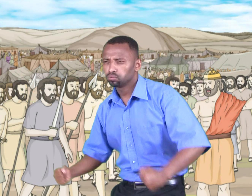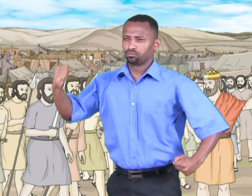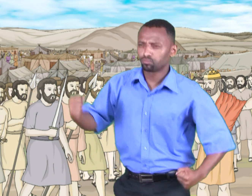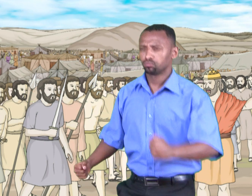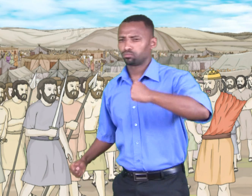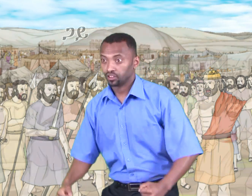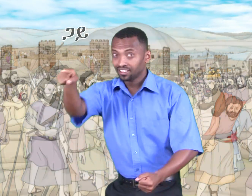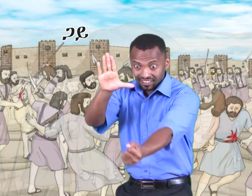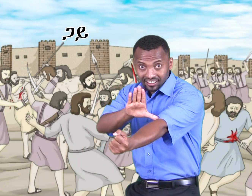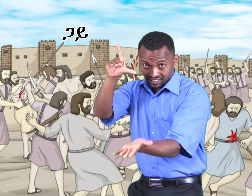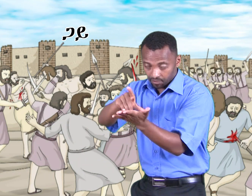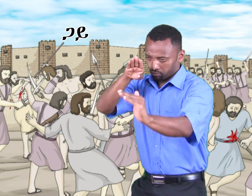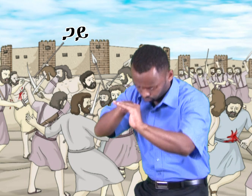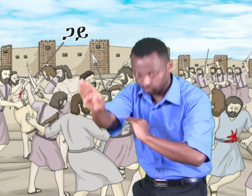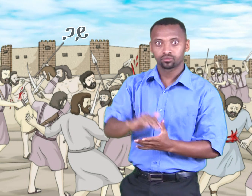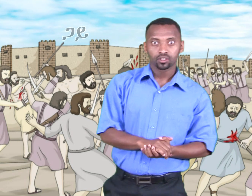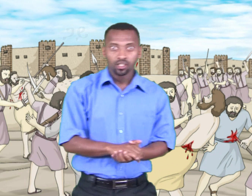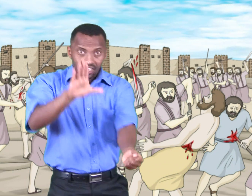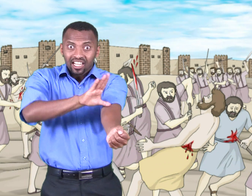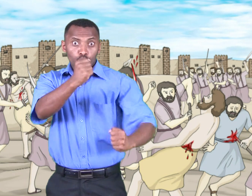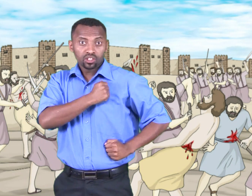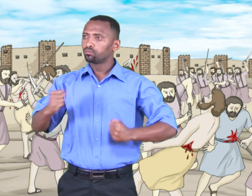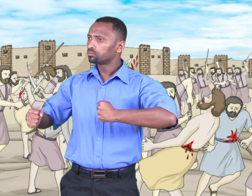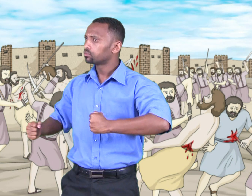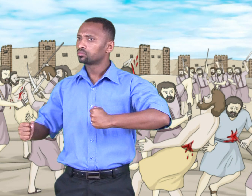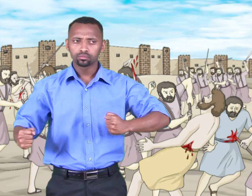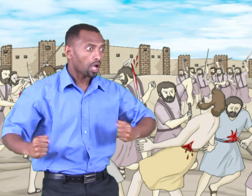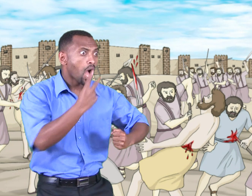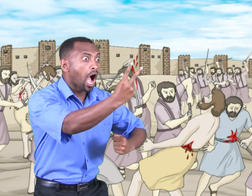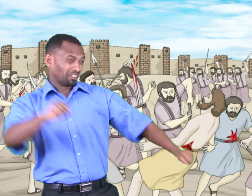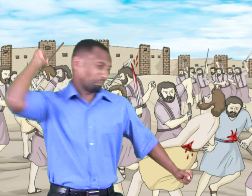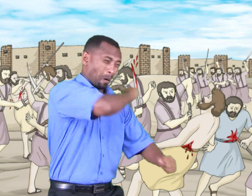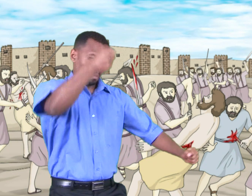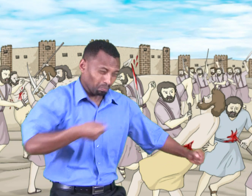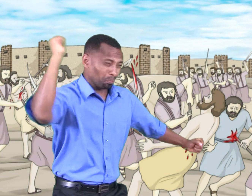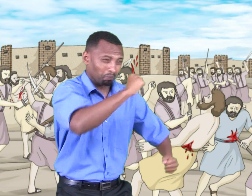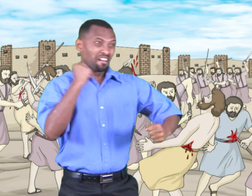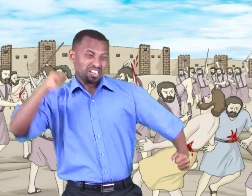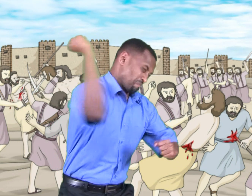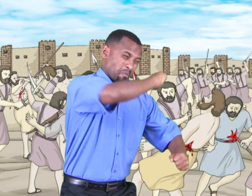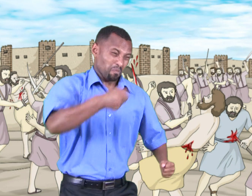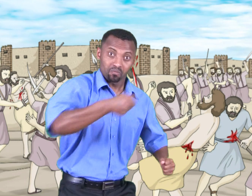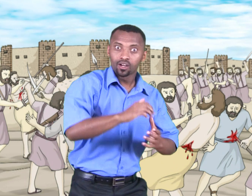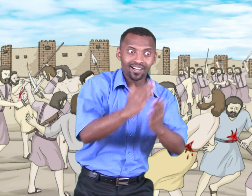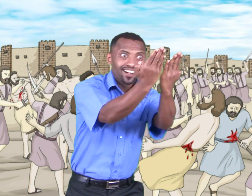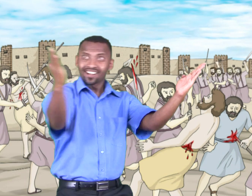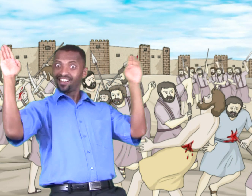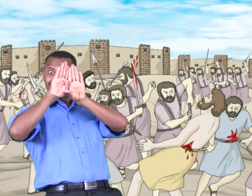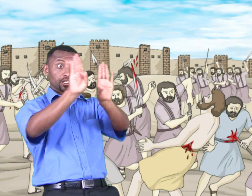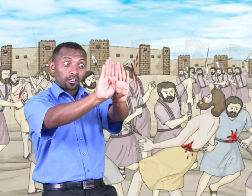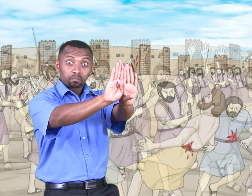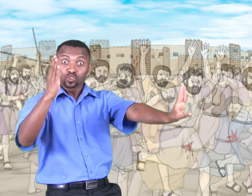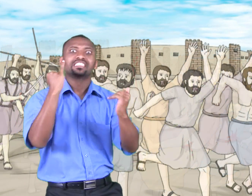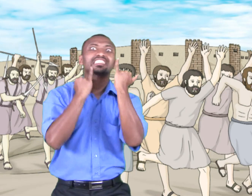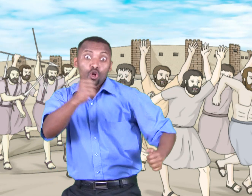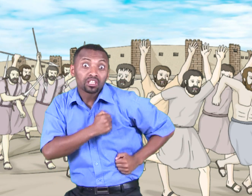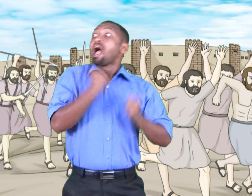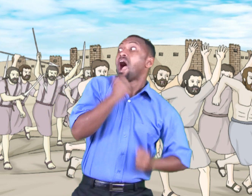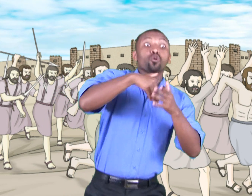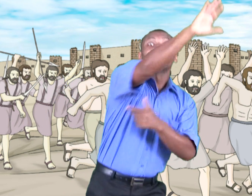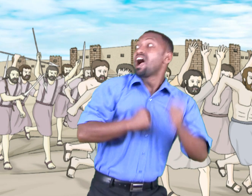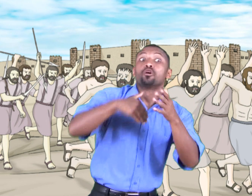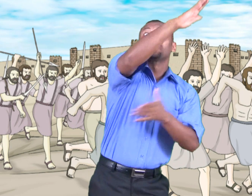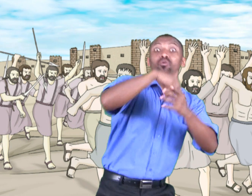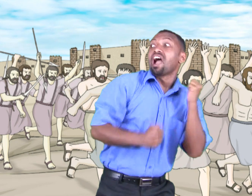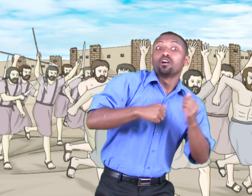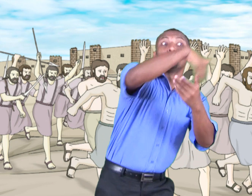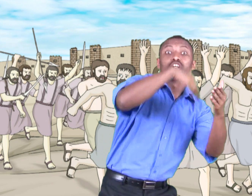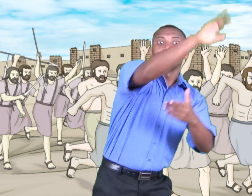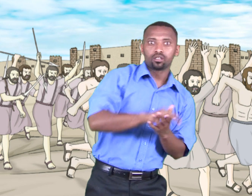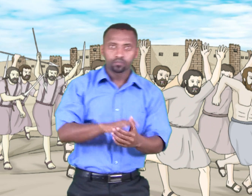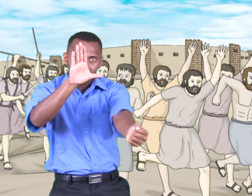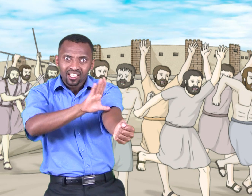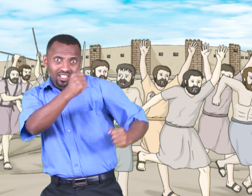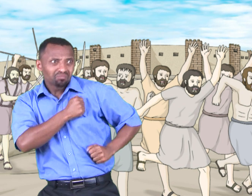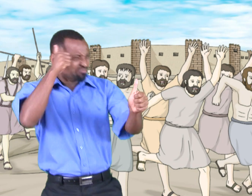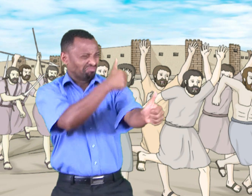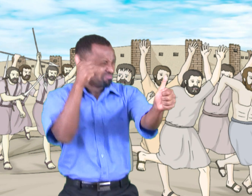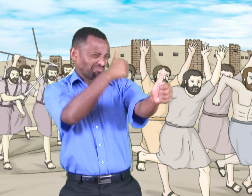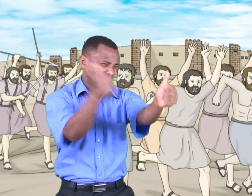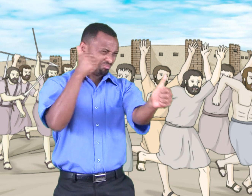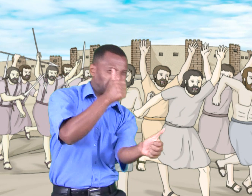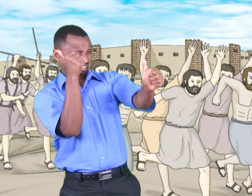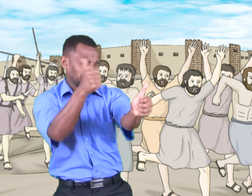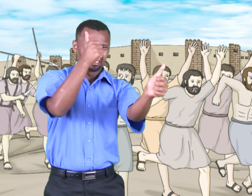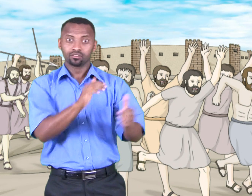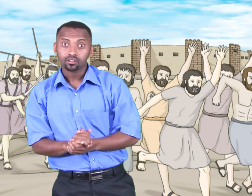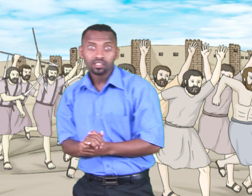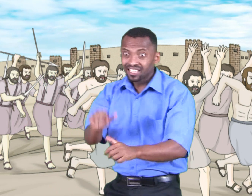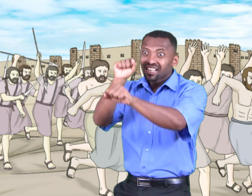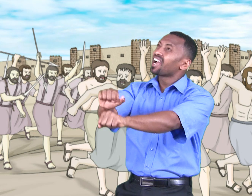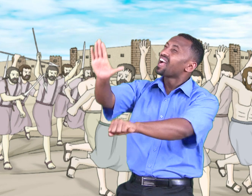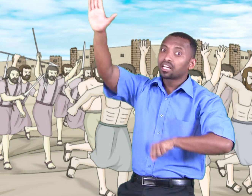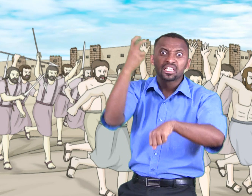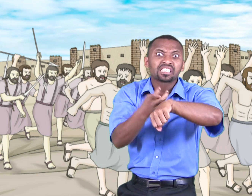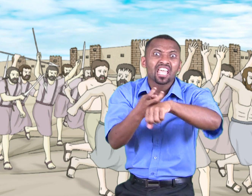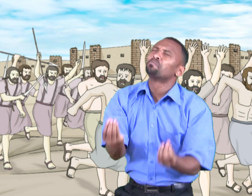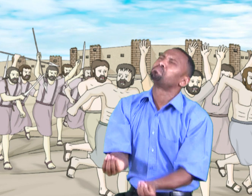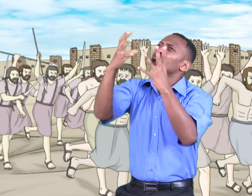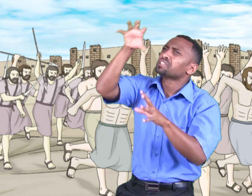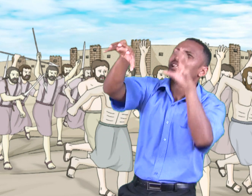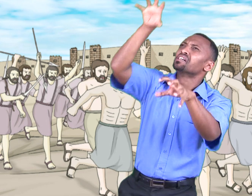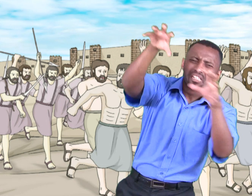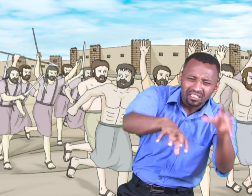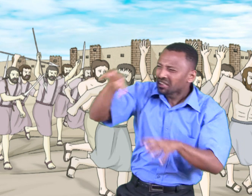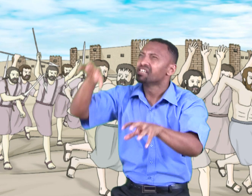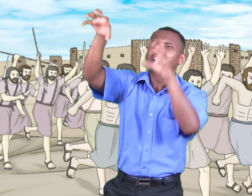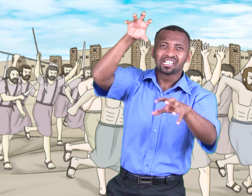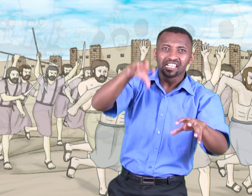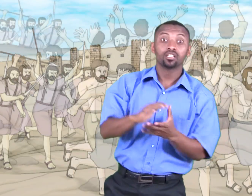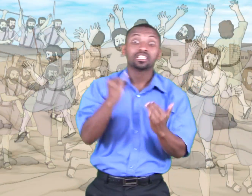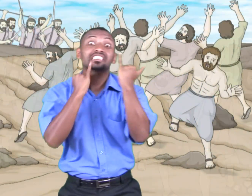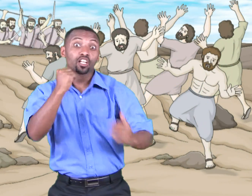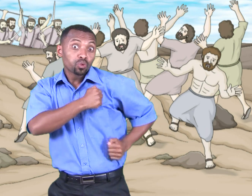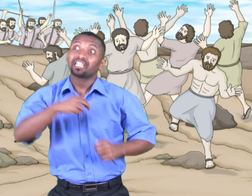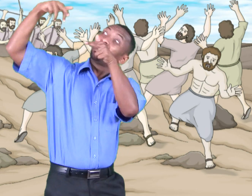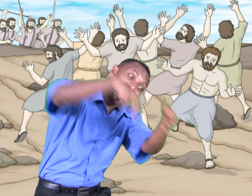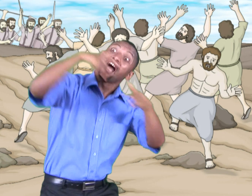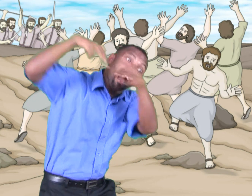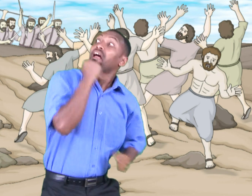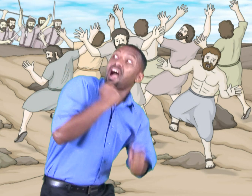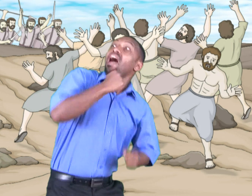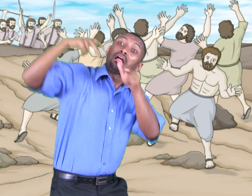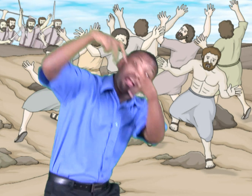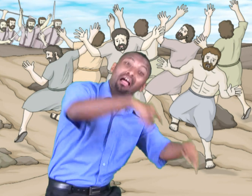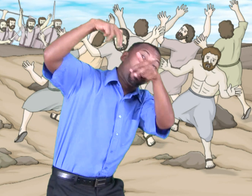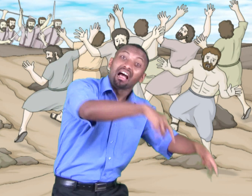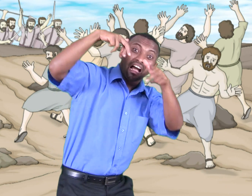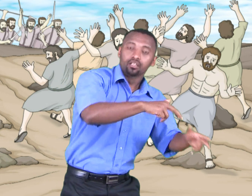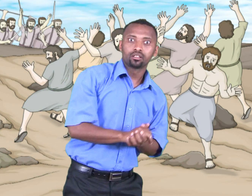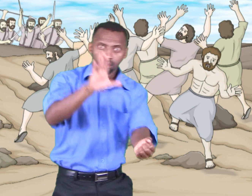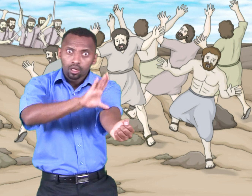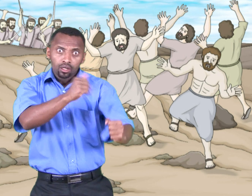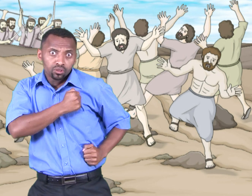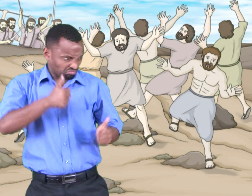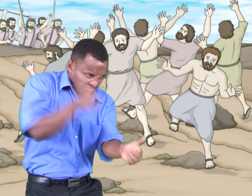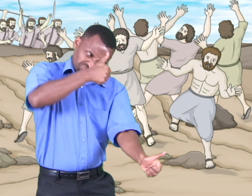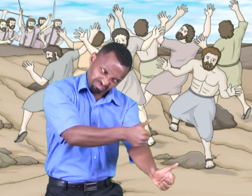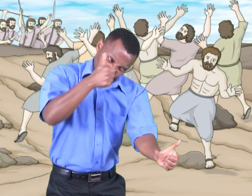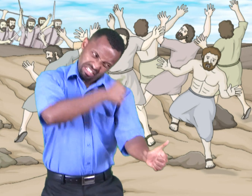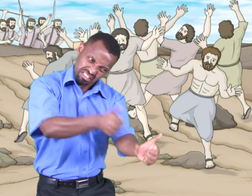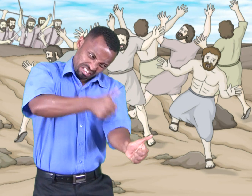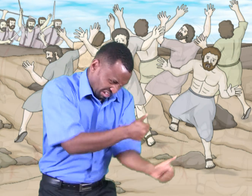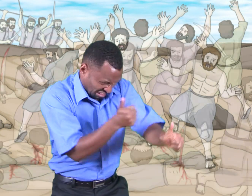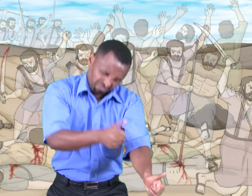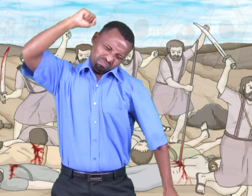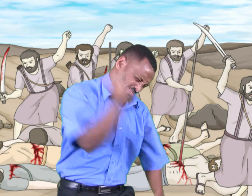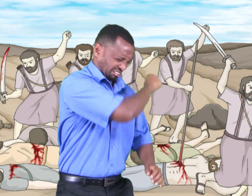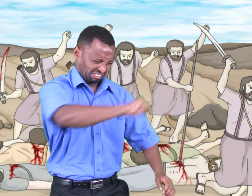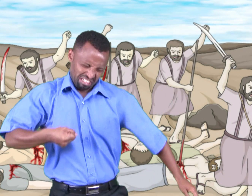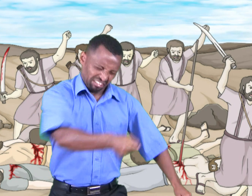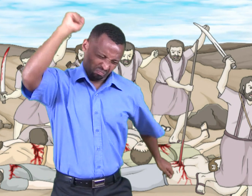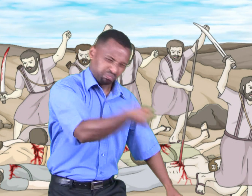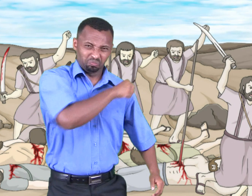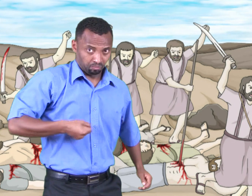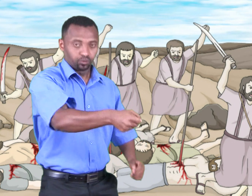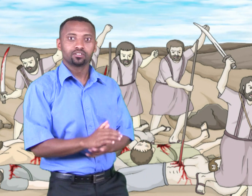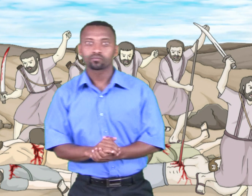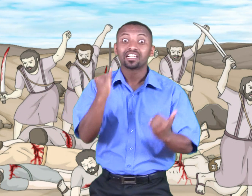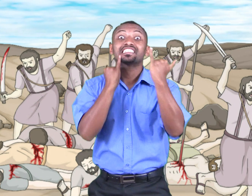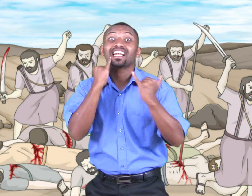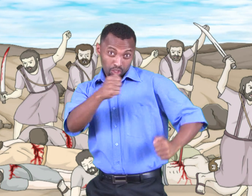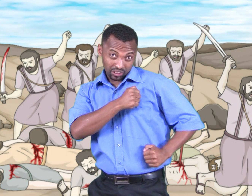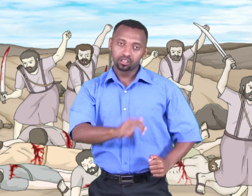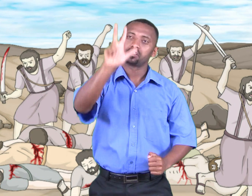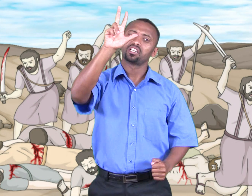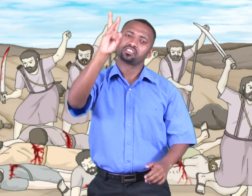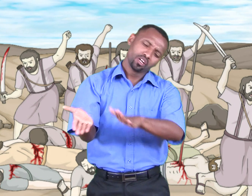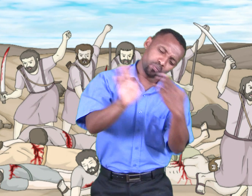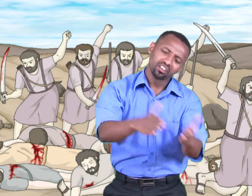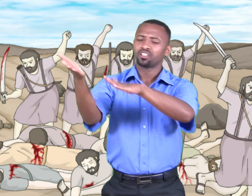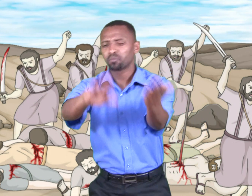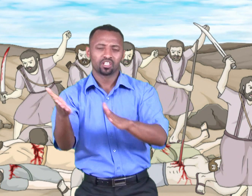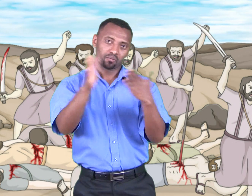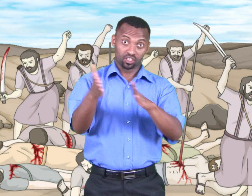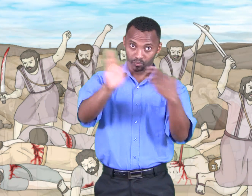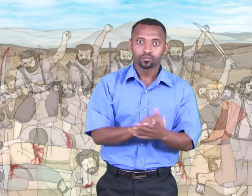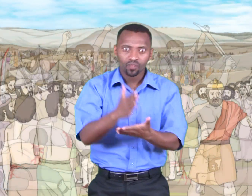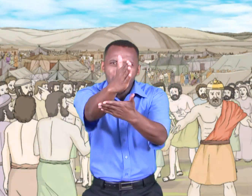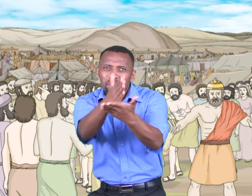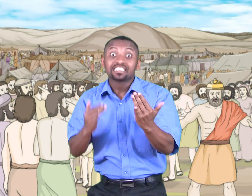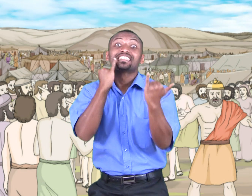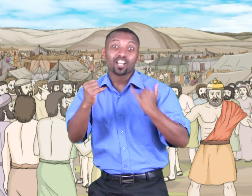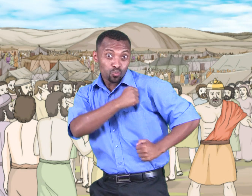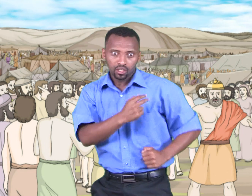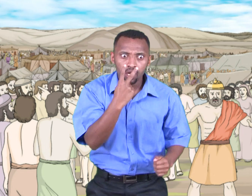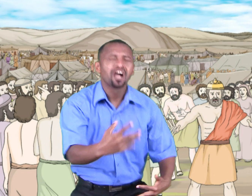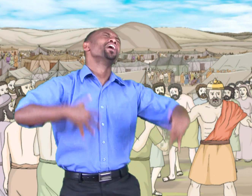And the men of Ai struck down about thirty-six of them, chasing them from the gate as far as the quarries and striking them down on the slopes.